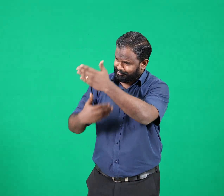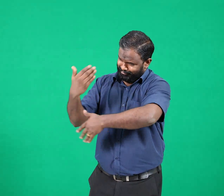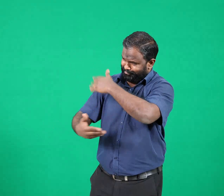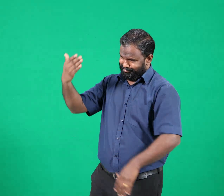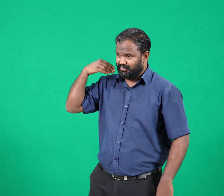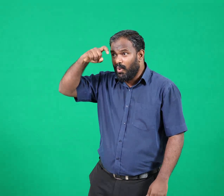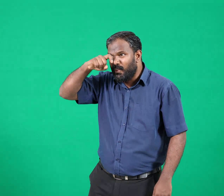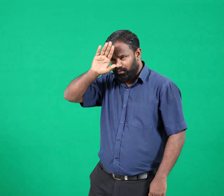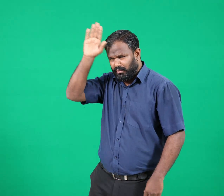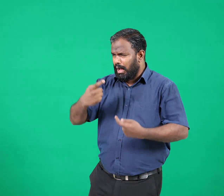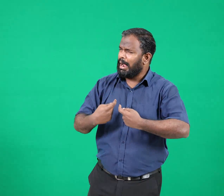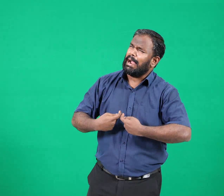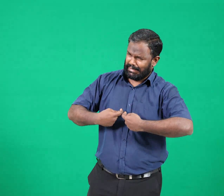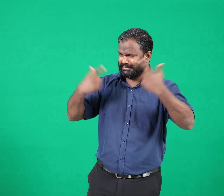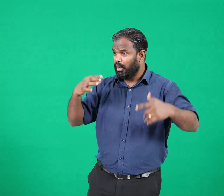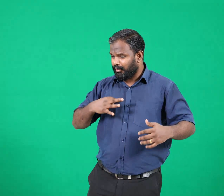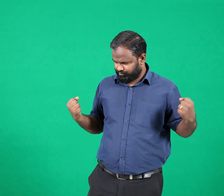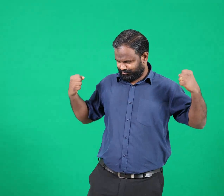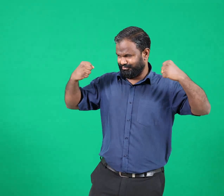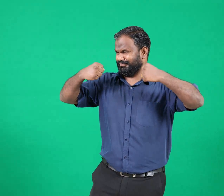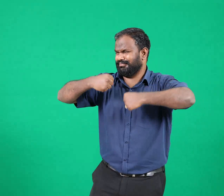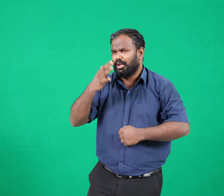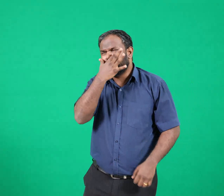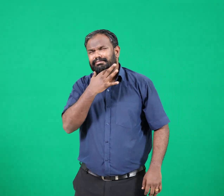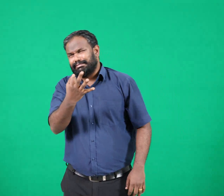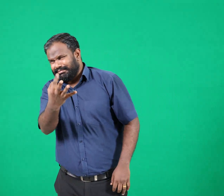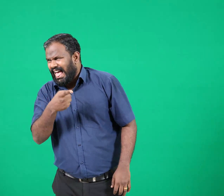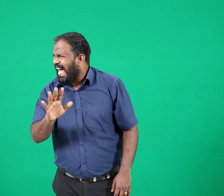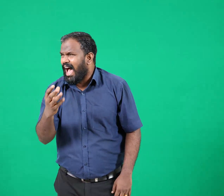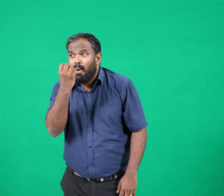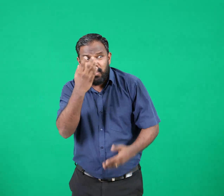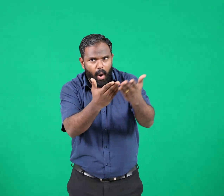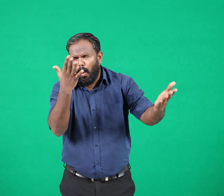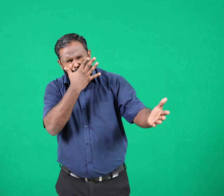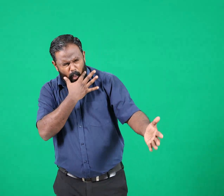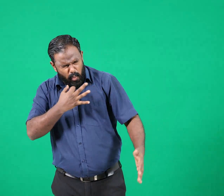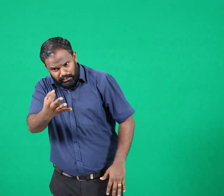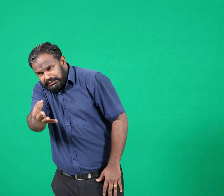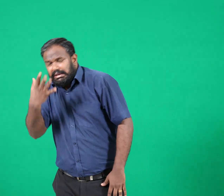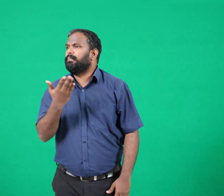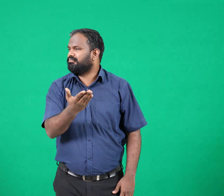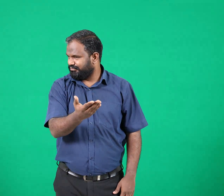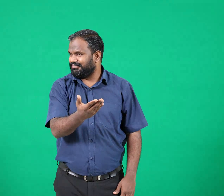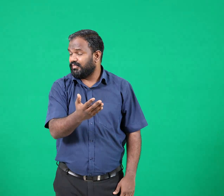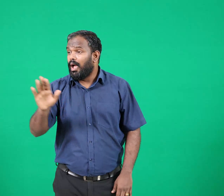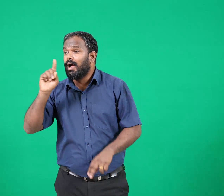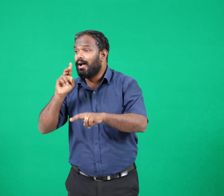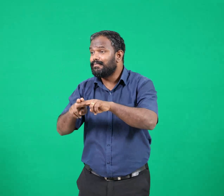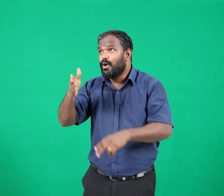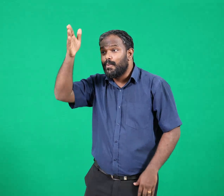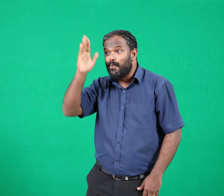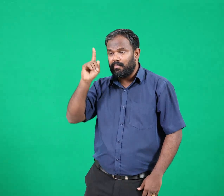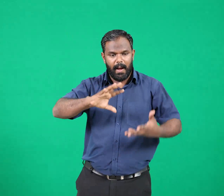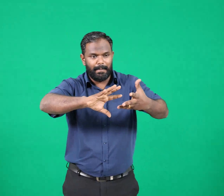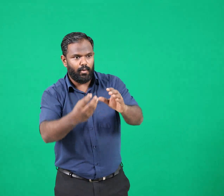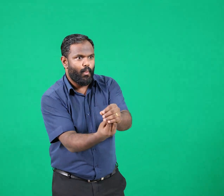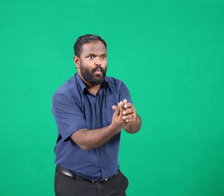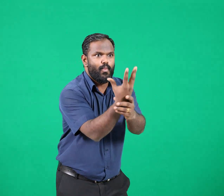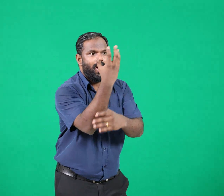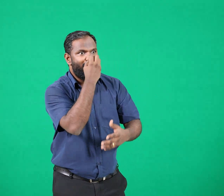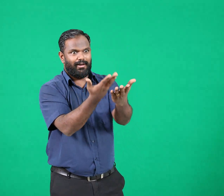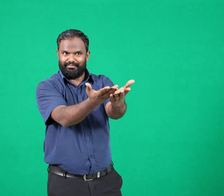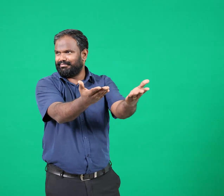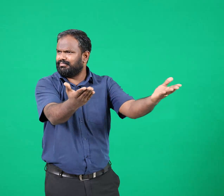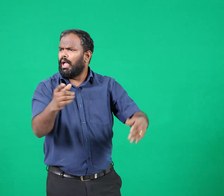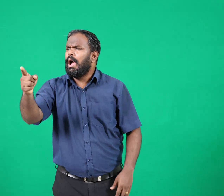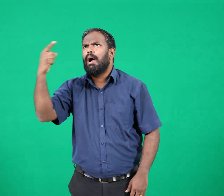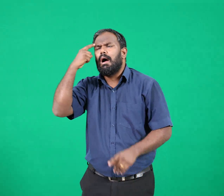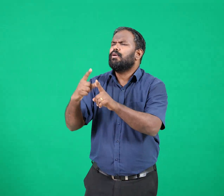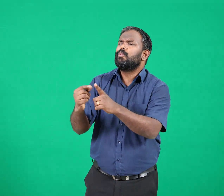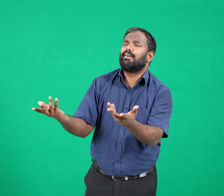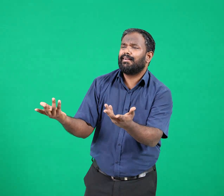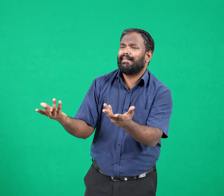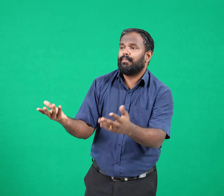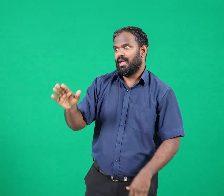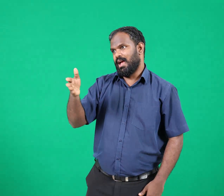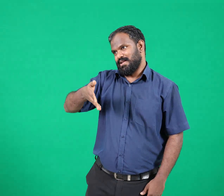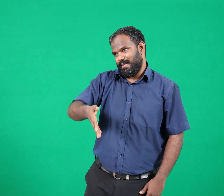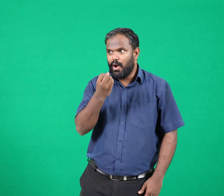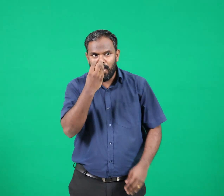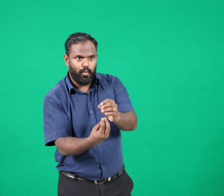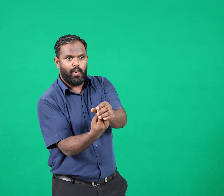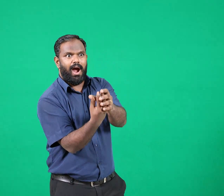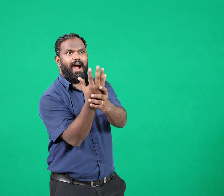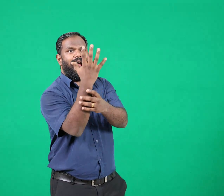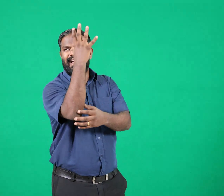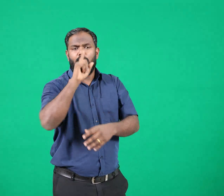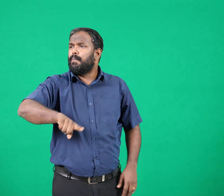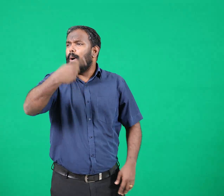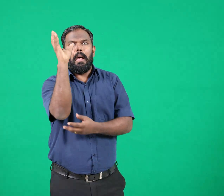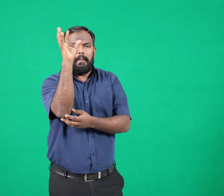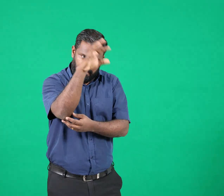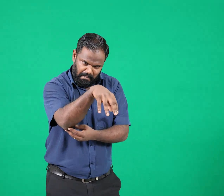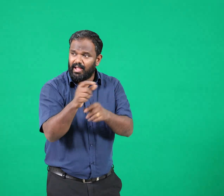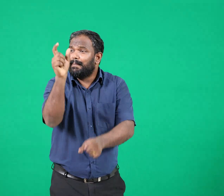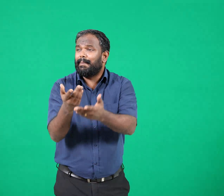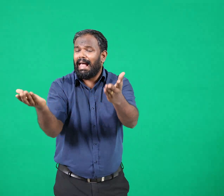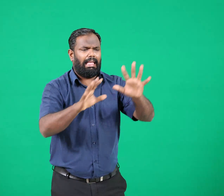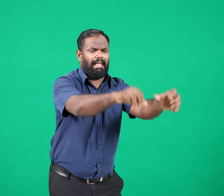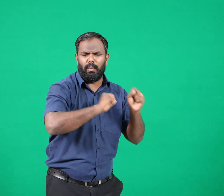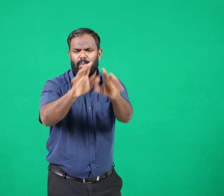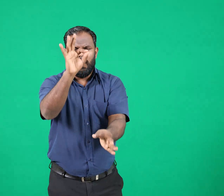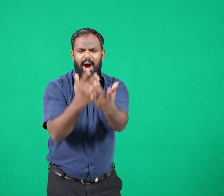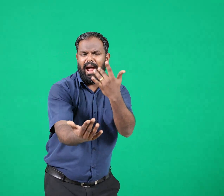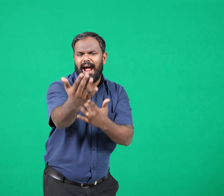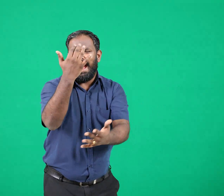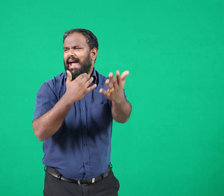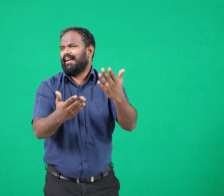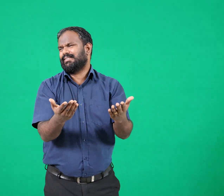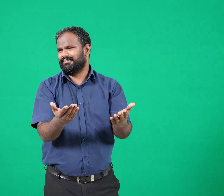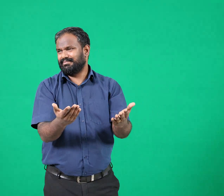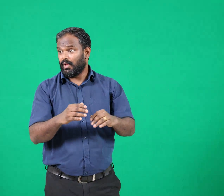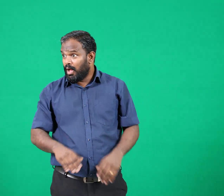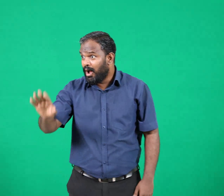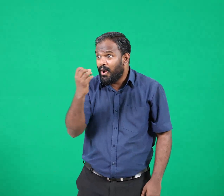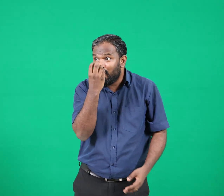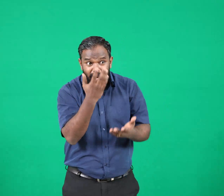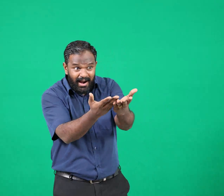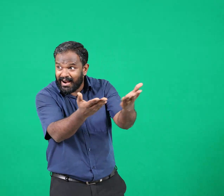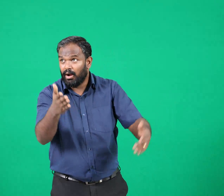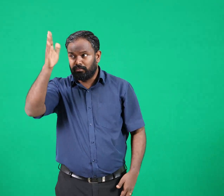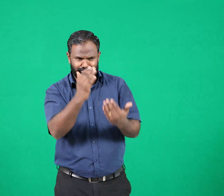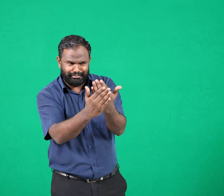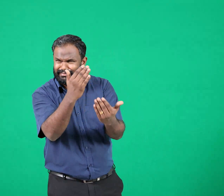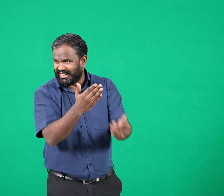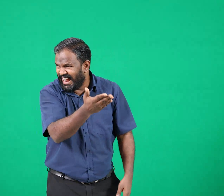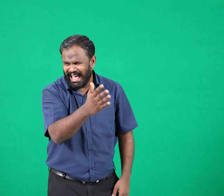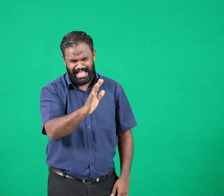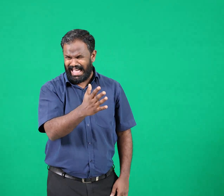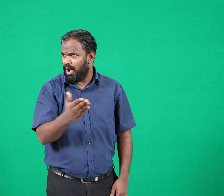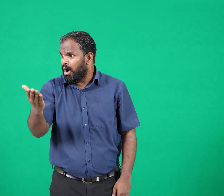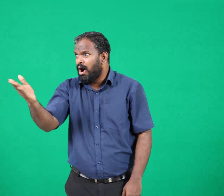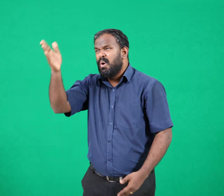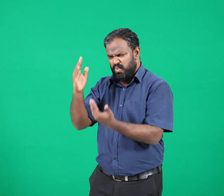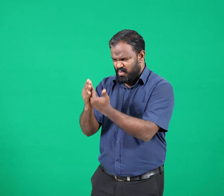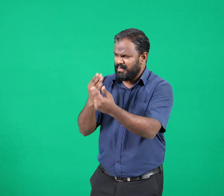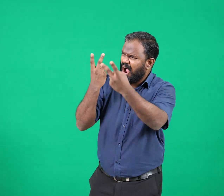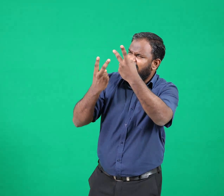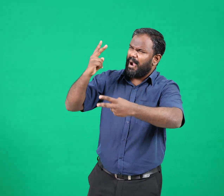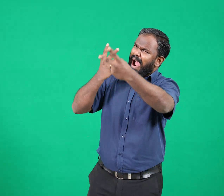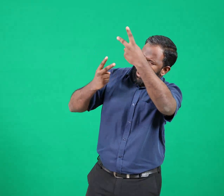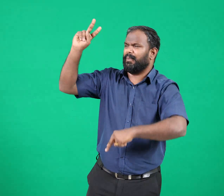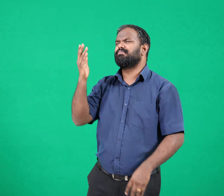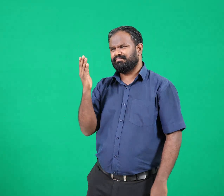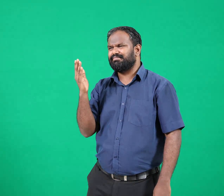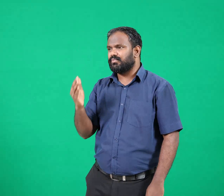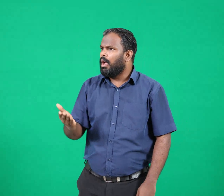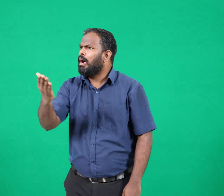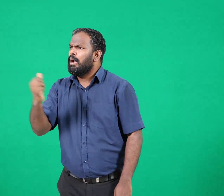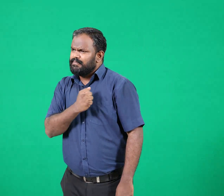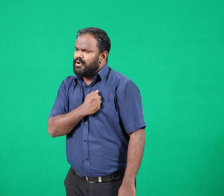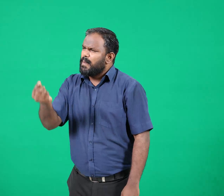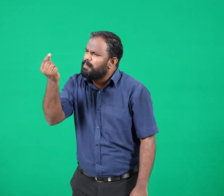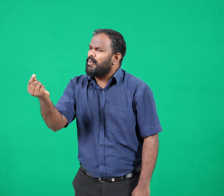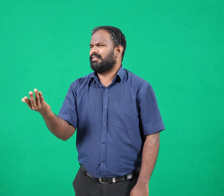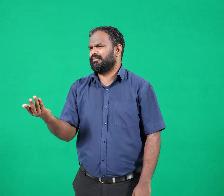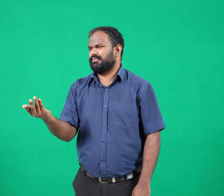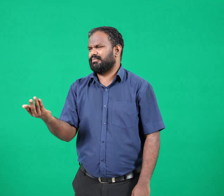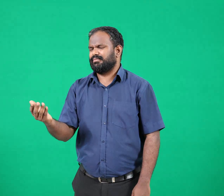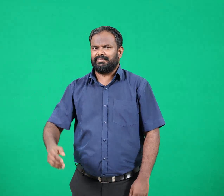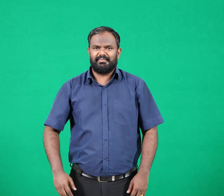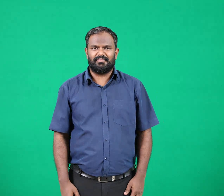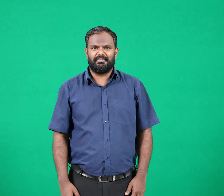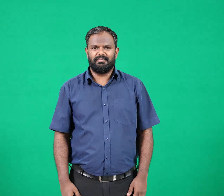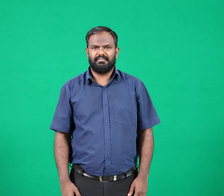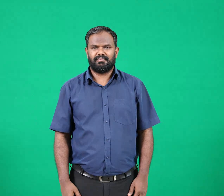If that is how God clothes the grass of the field, which is here today and tomorrow is thrown into the furnace, will He not much more clothe you, O you of little faith?